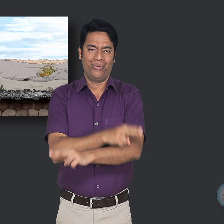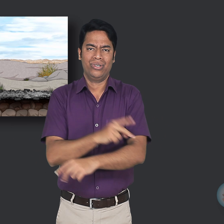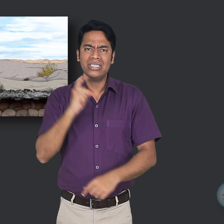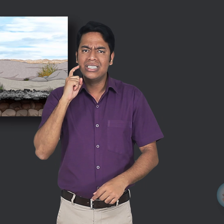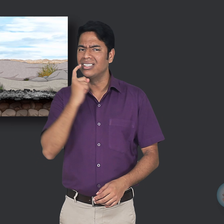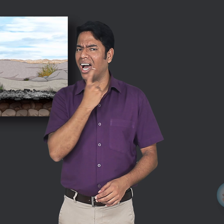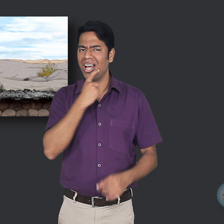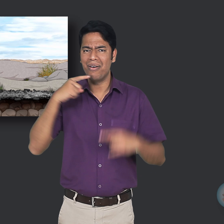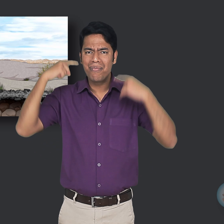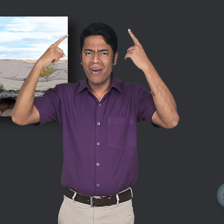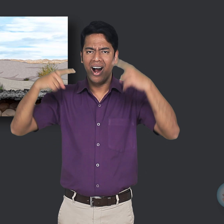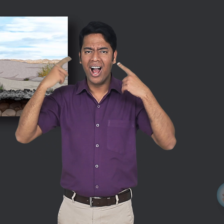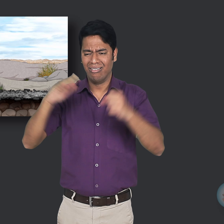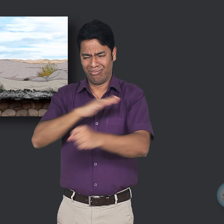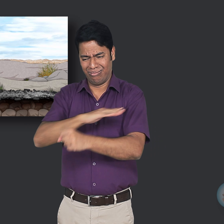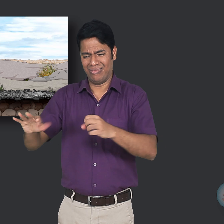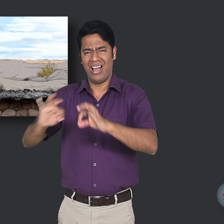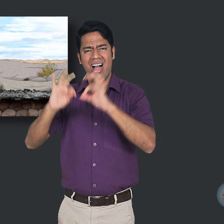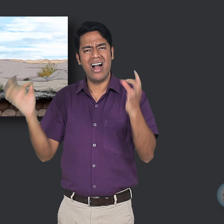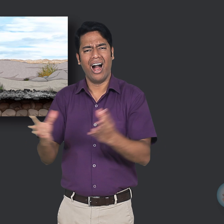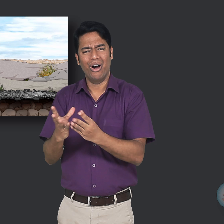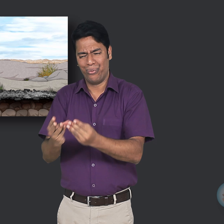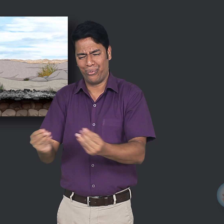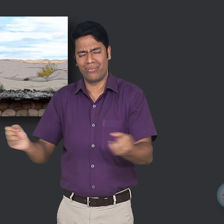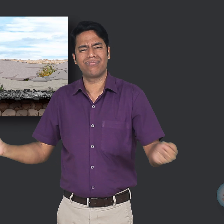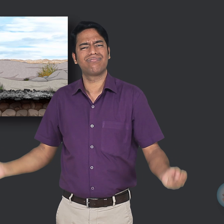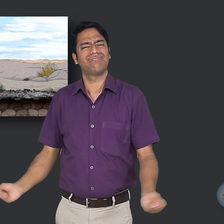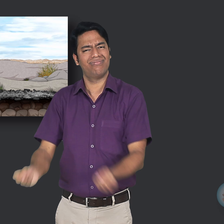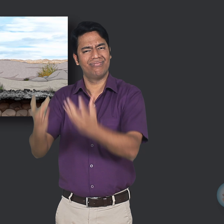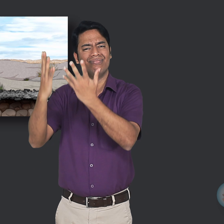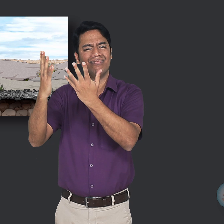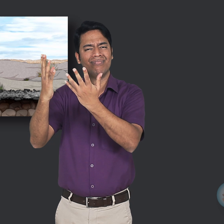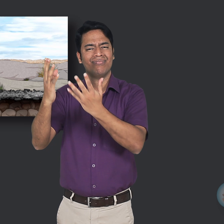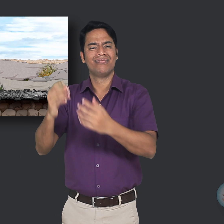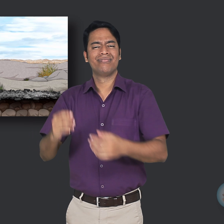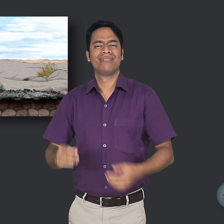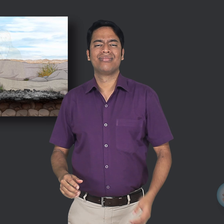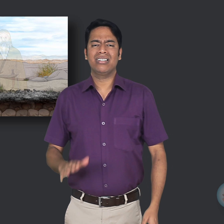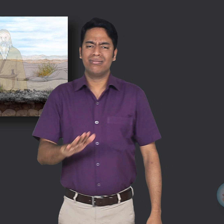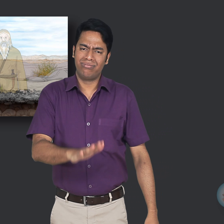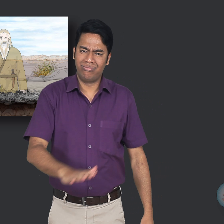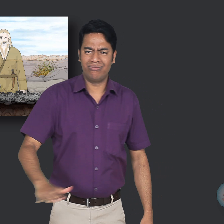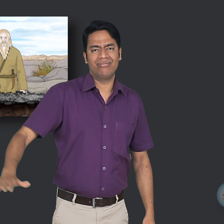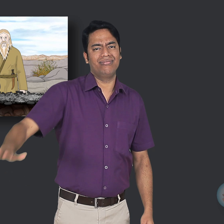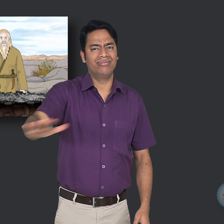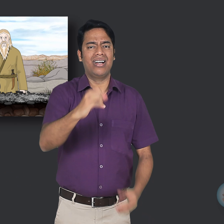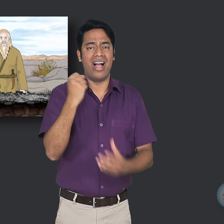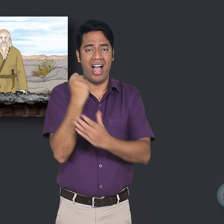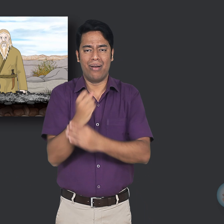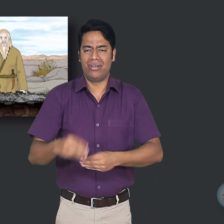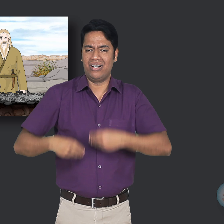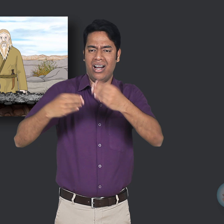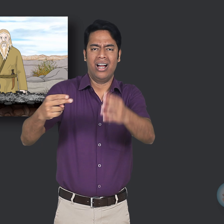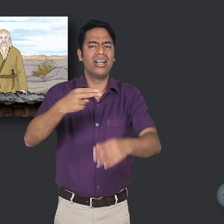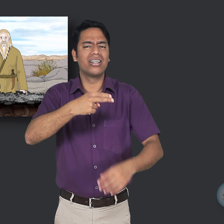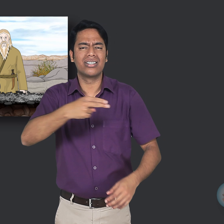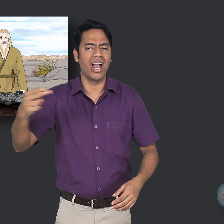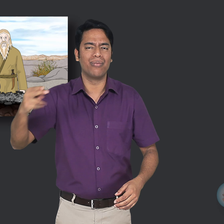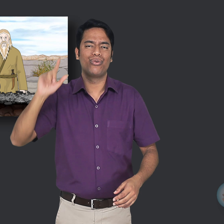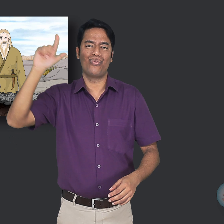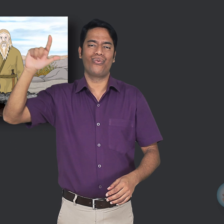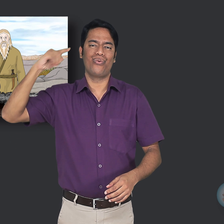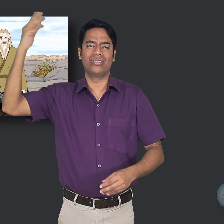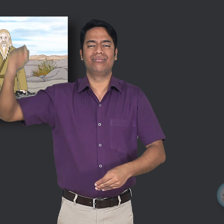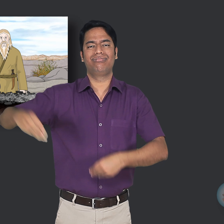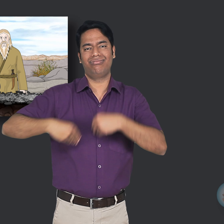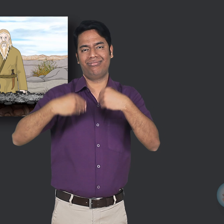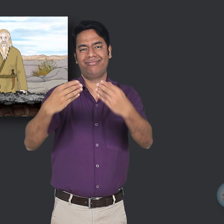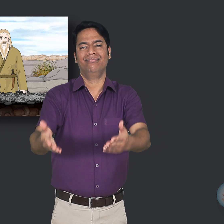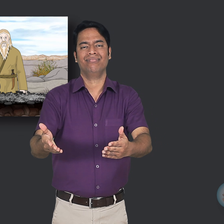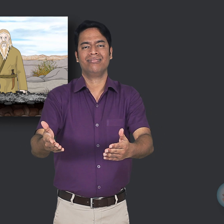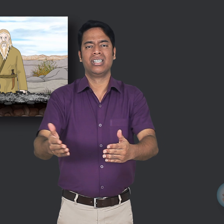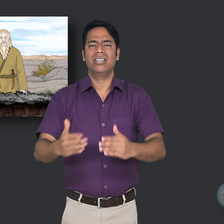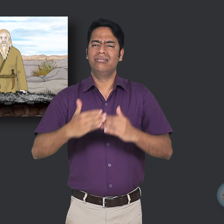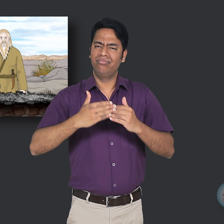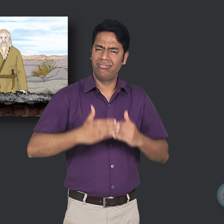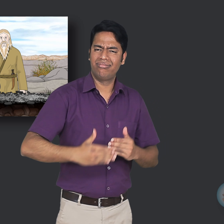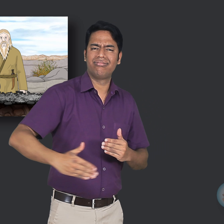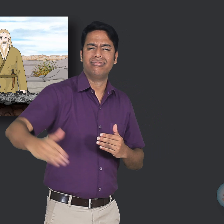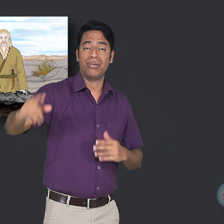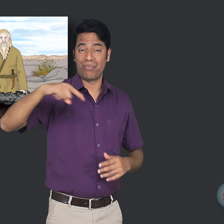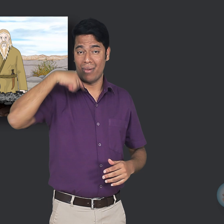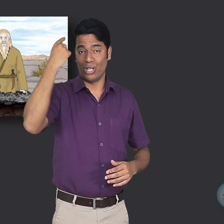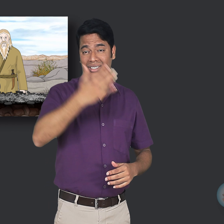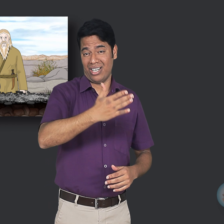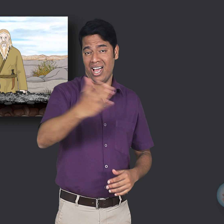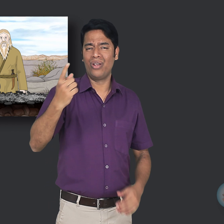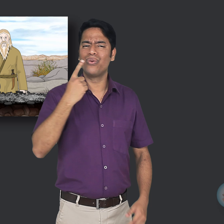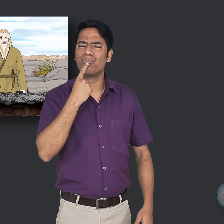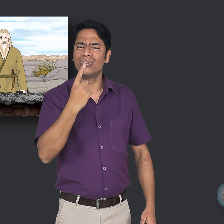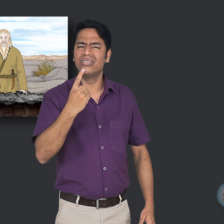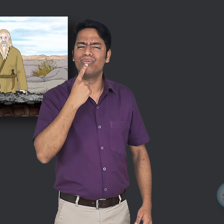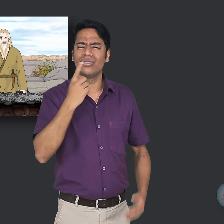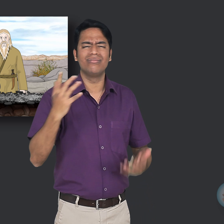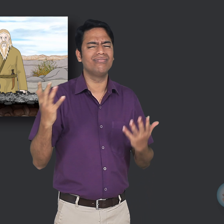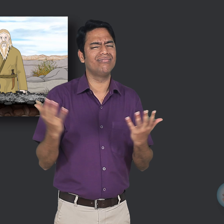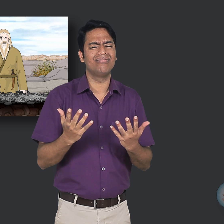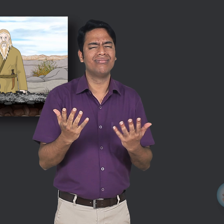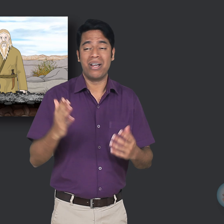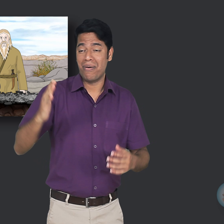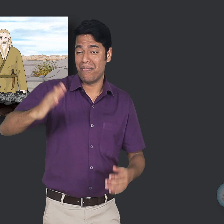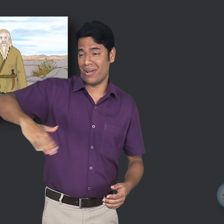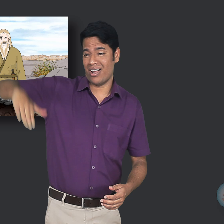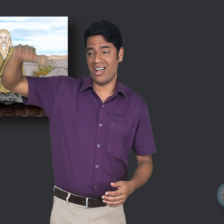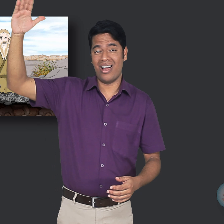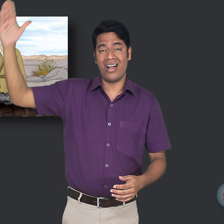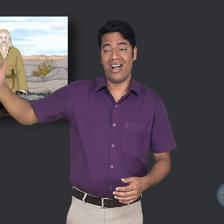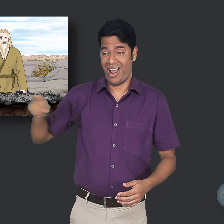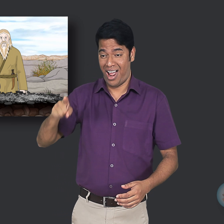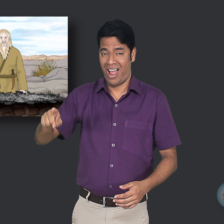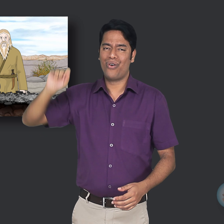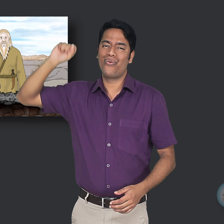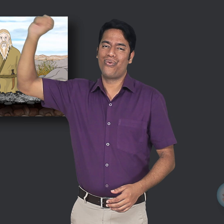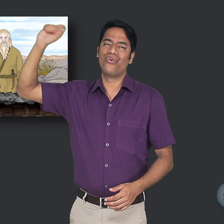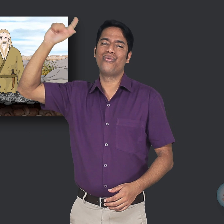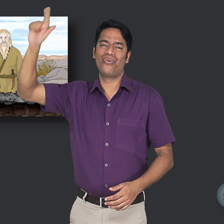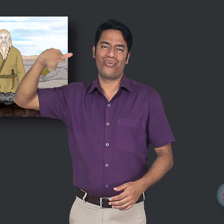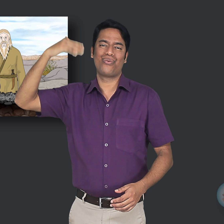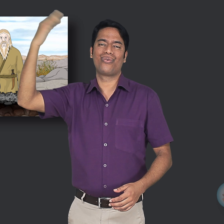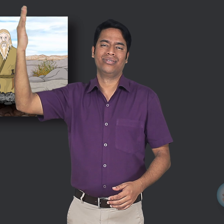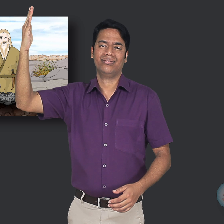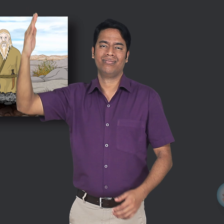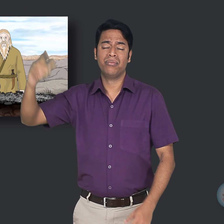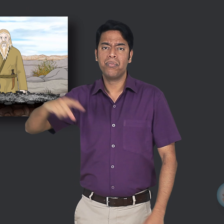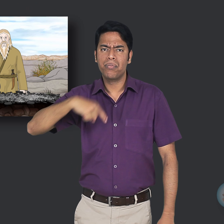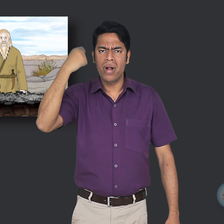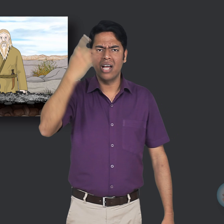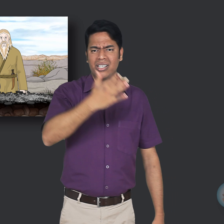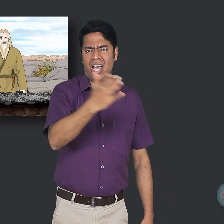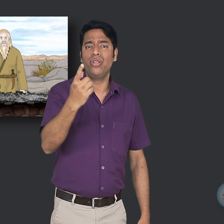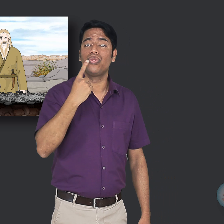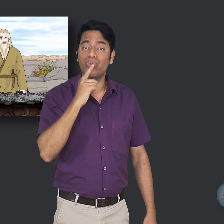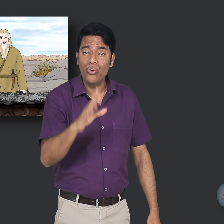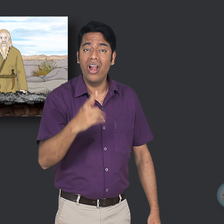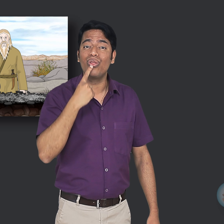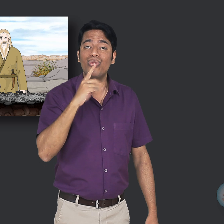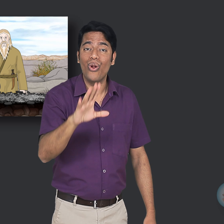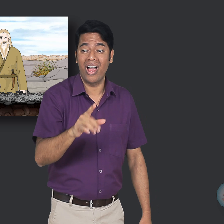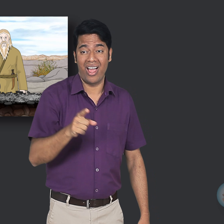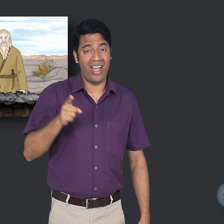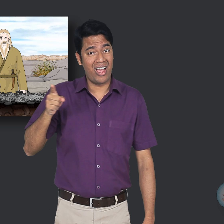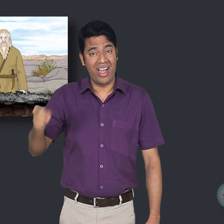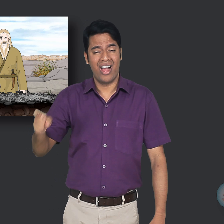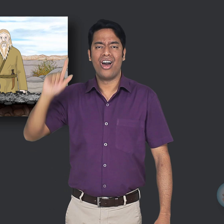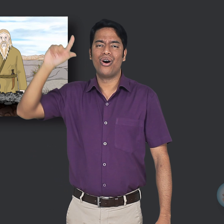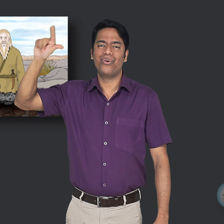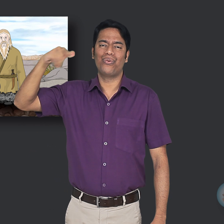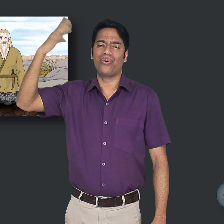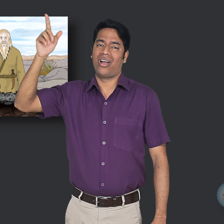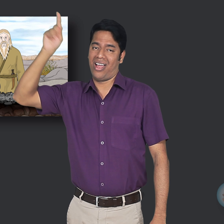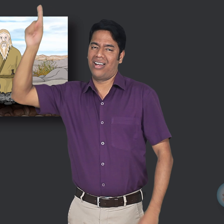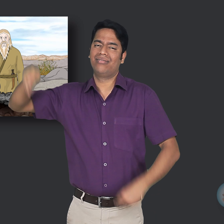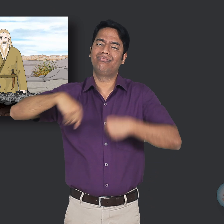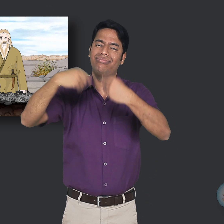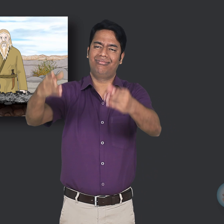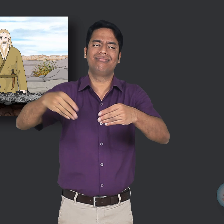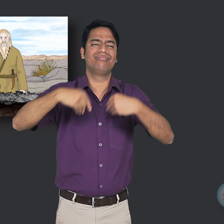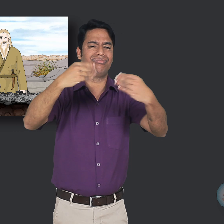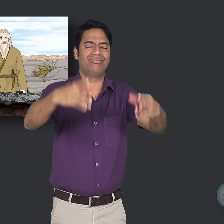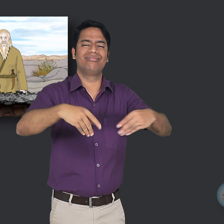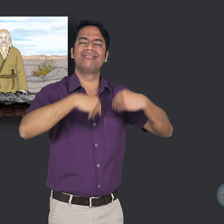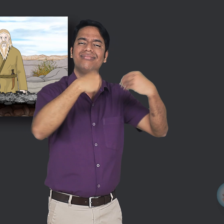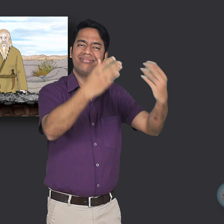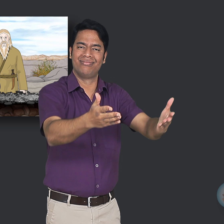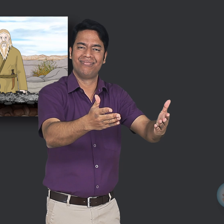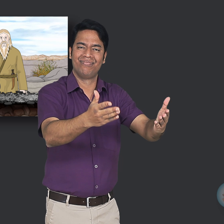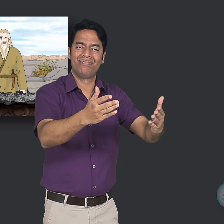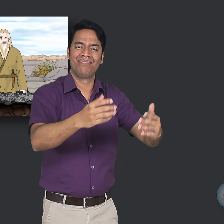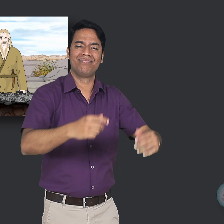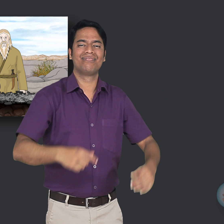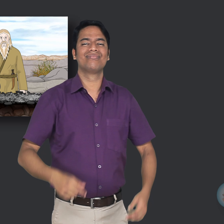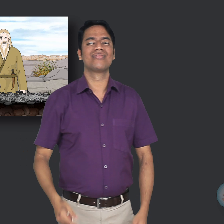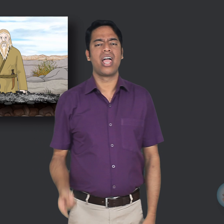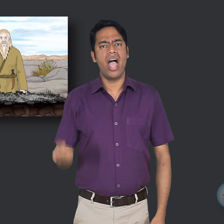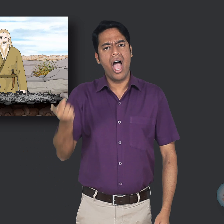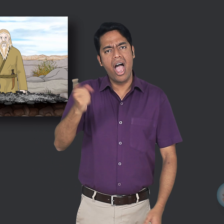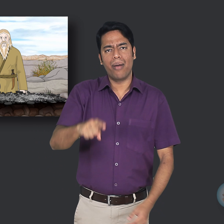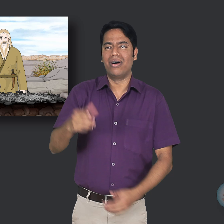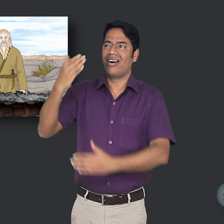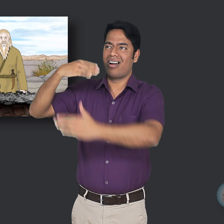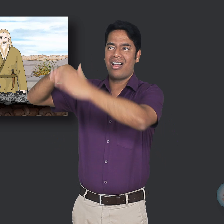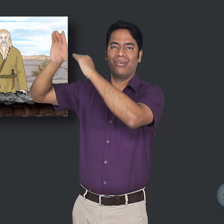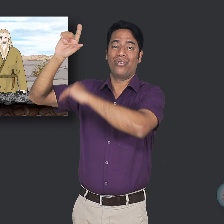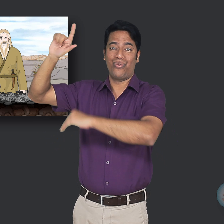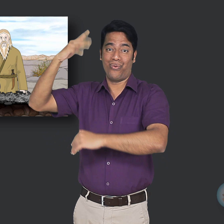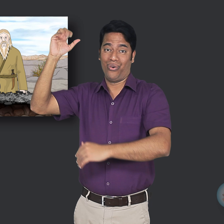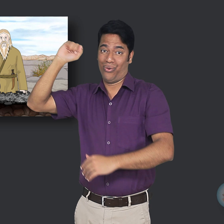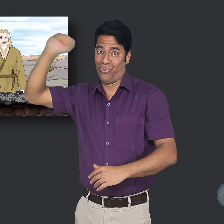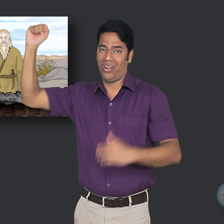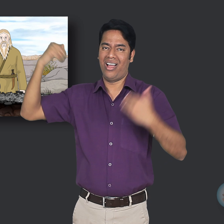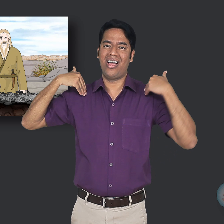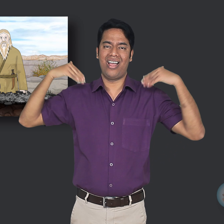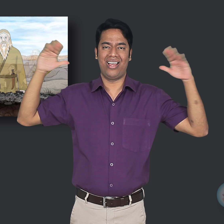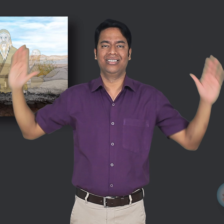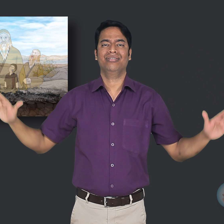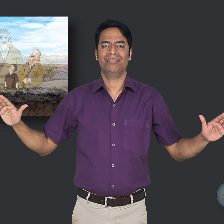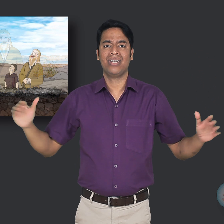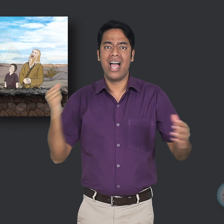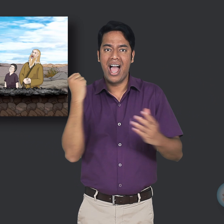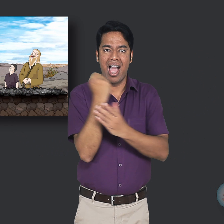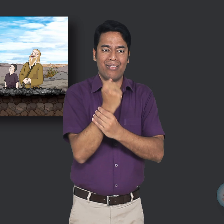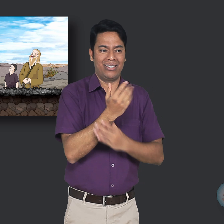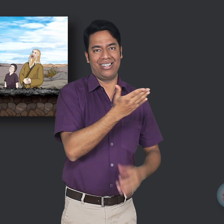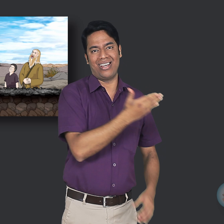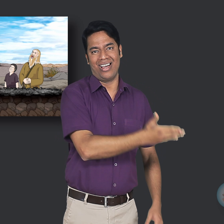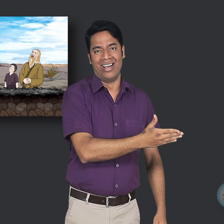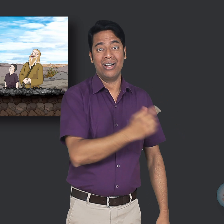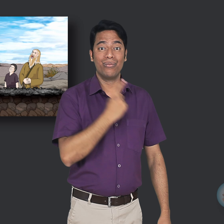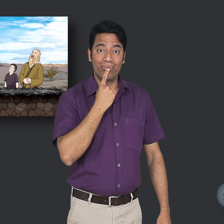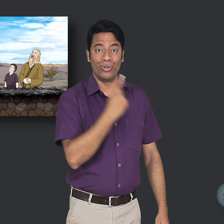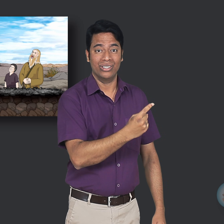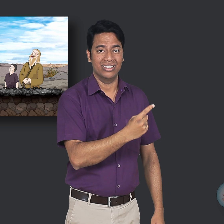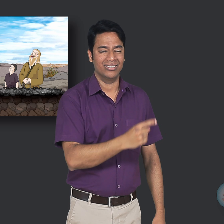So to this day it is said, “On the mountain of the LORD it will be provided.”